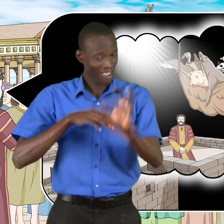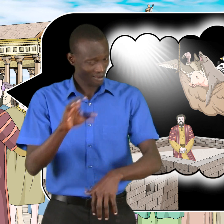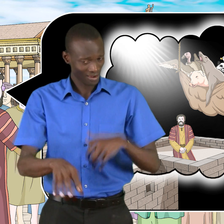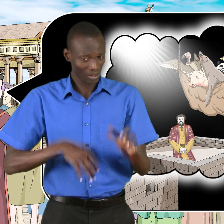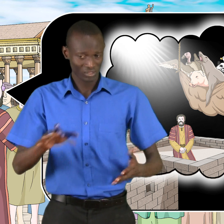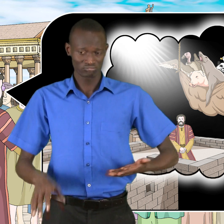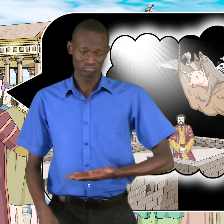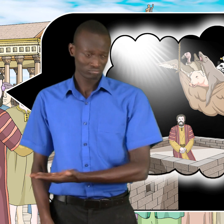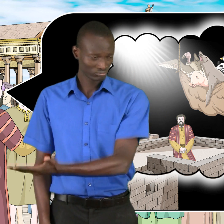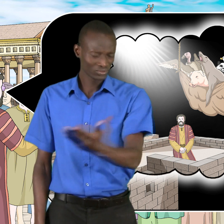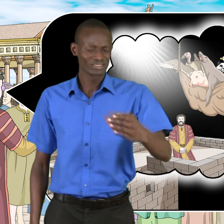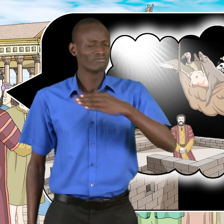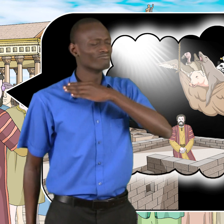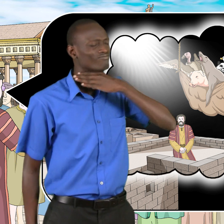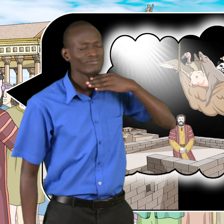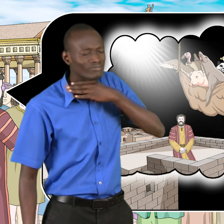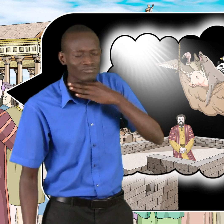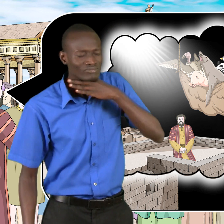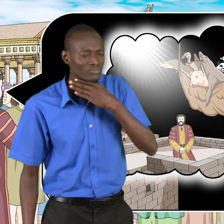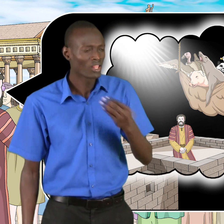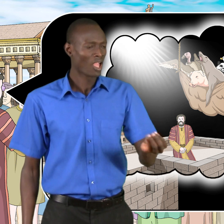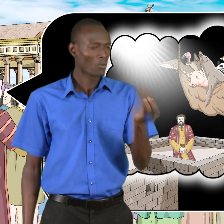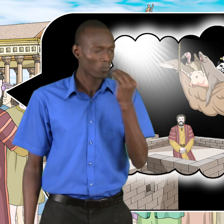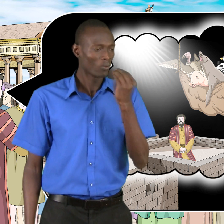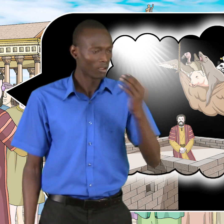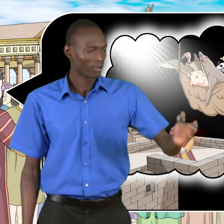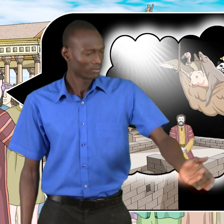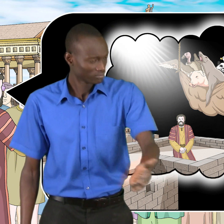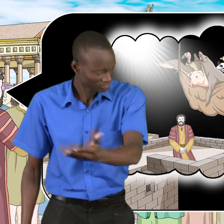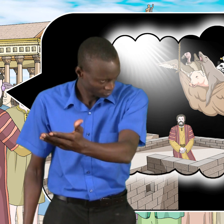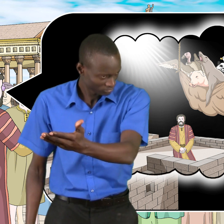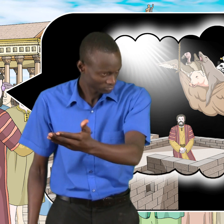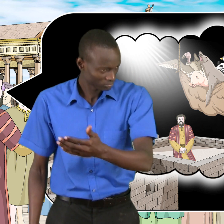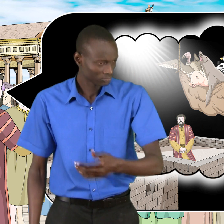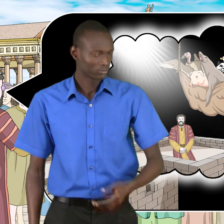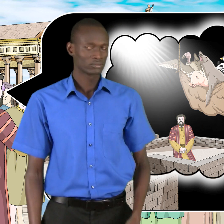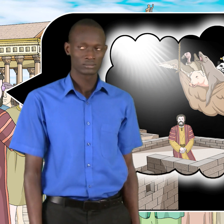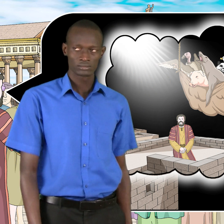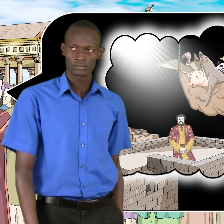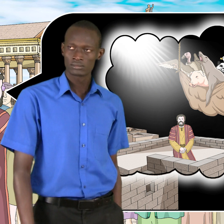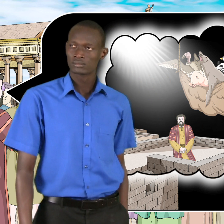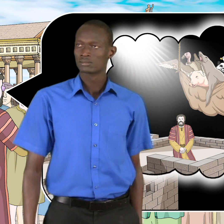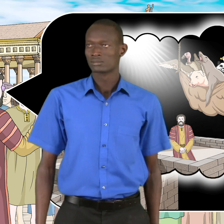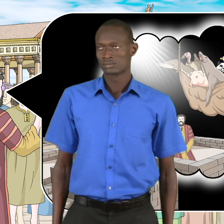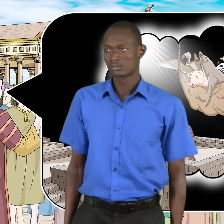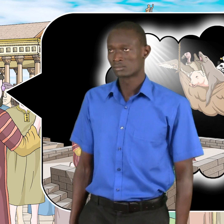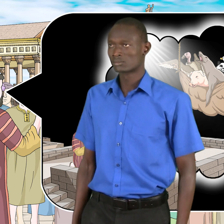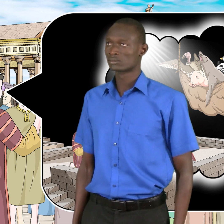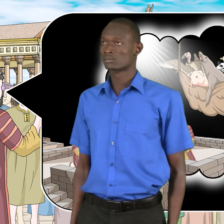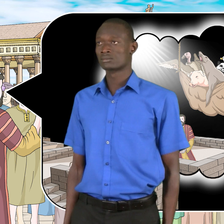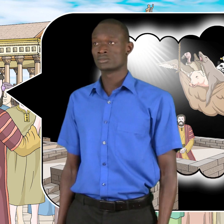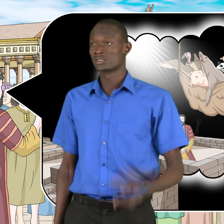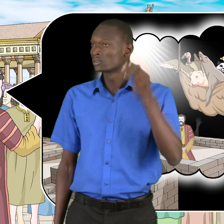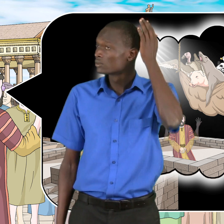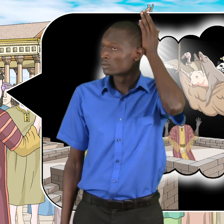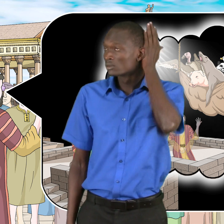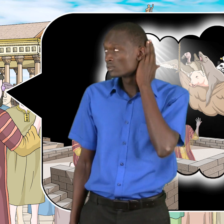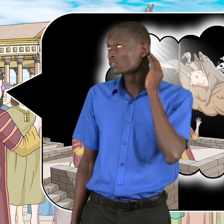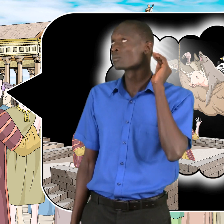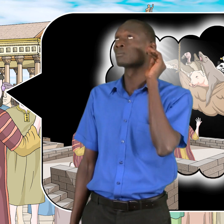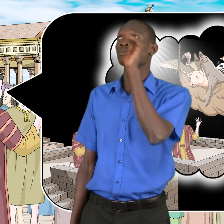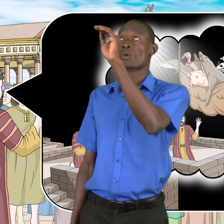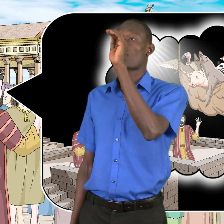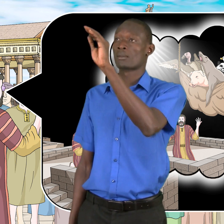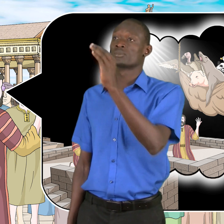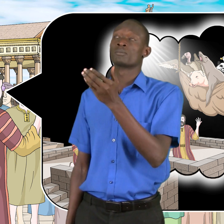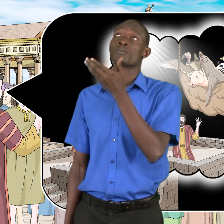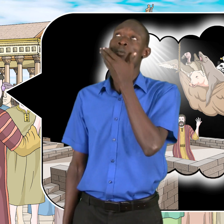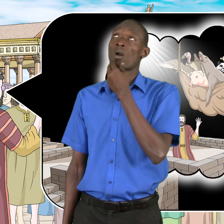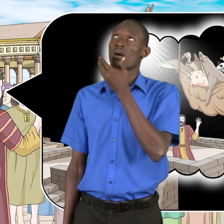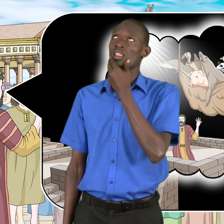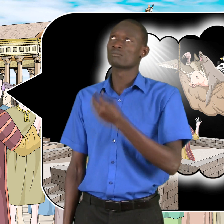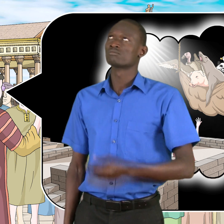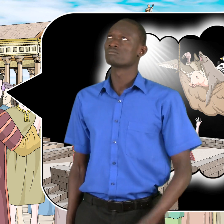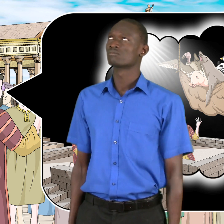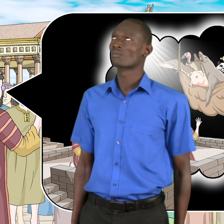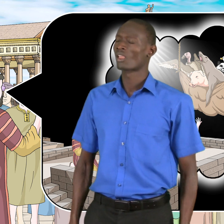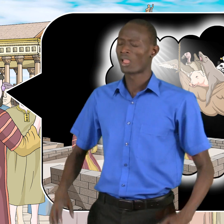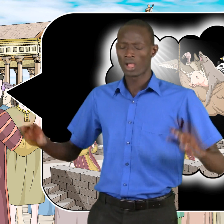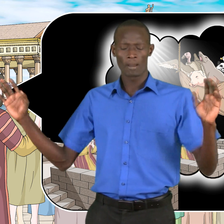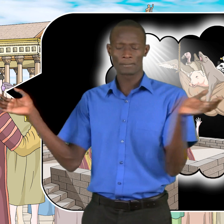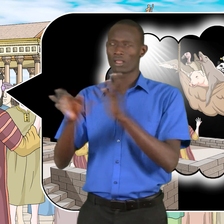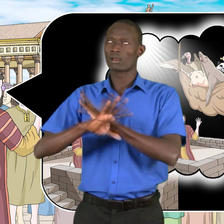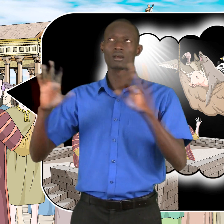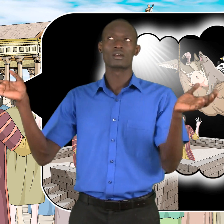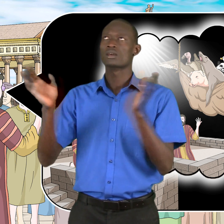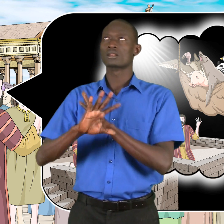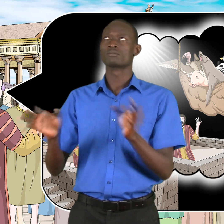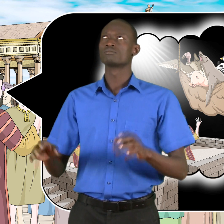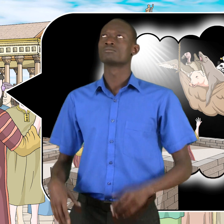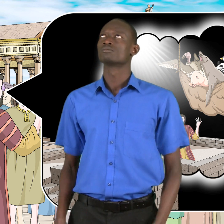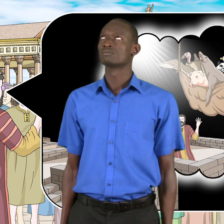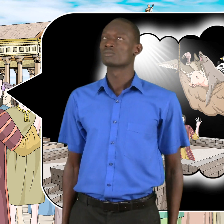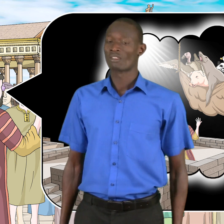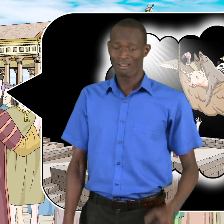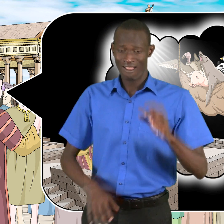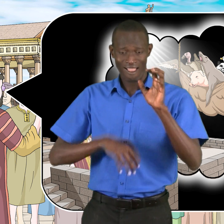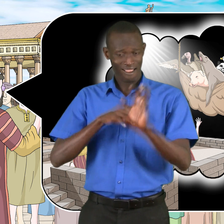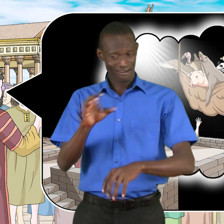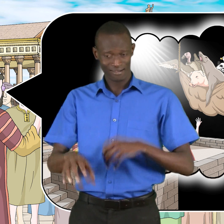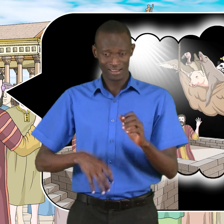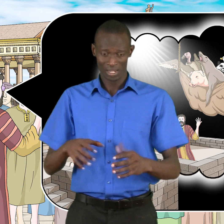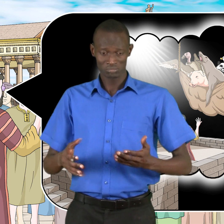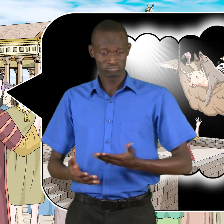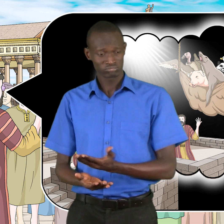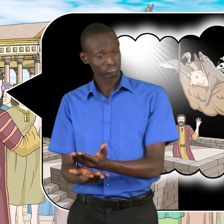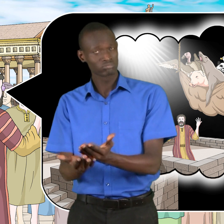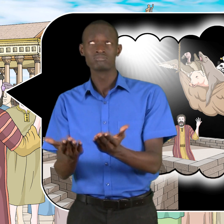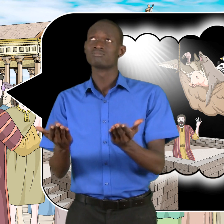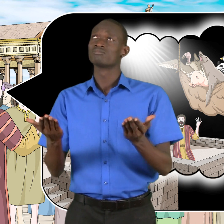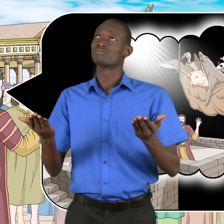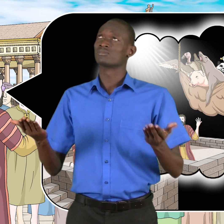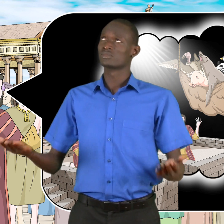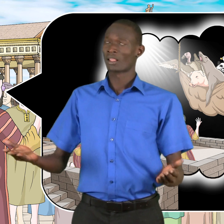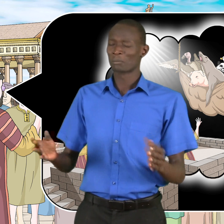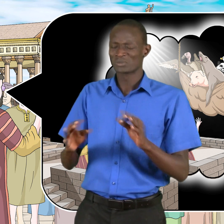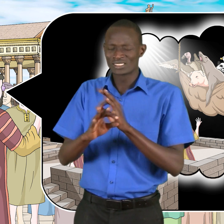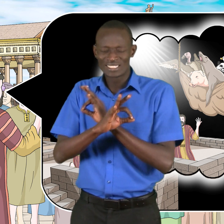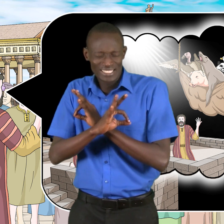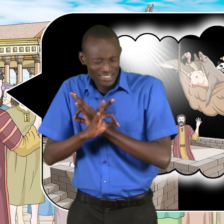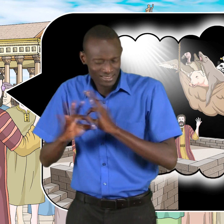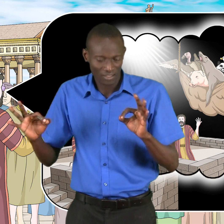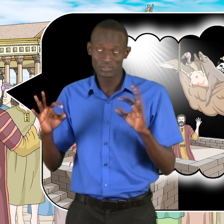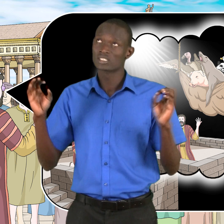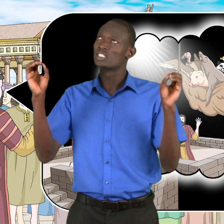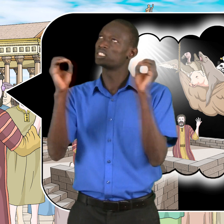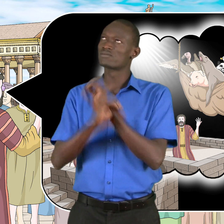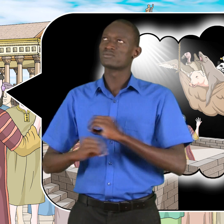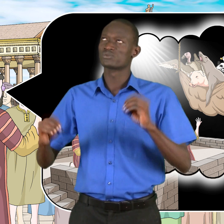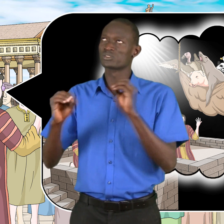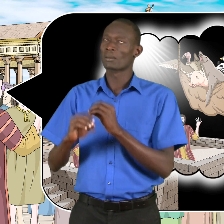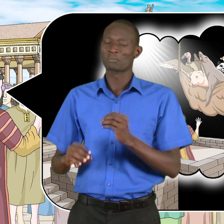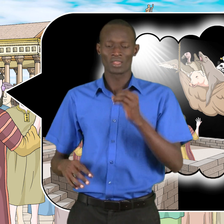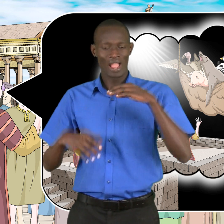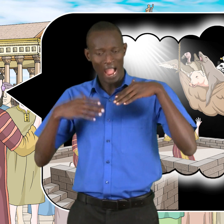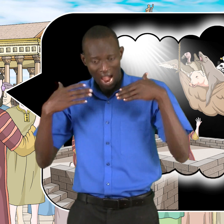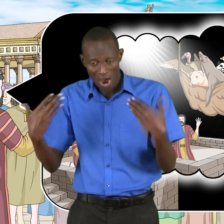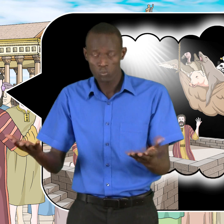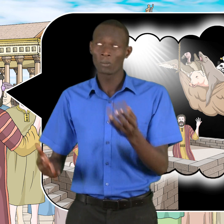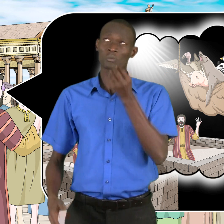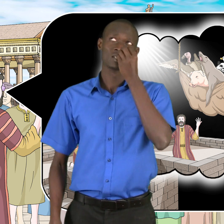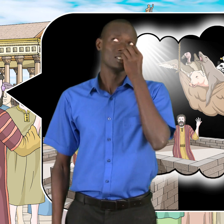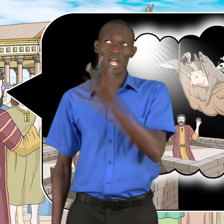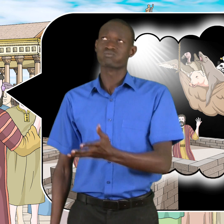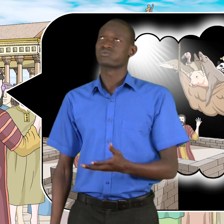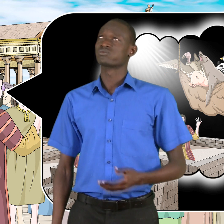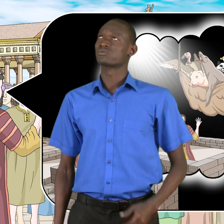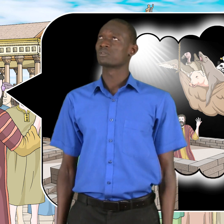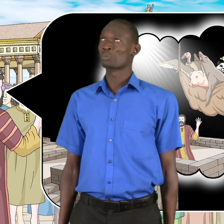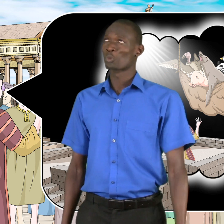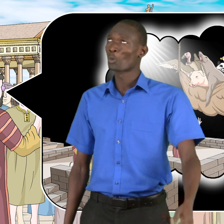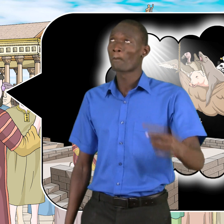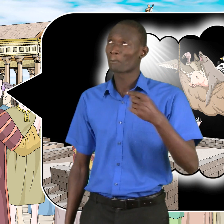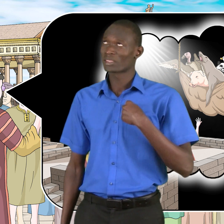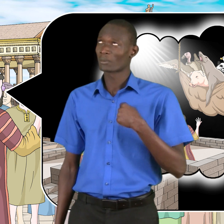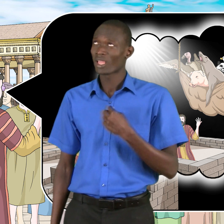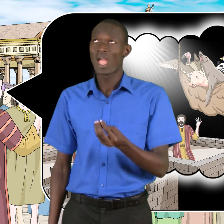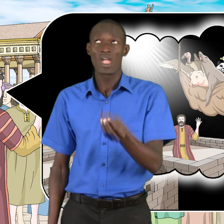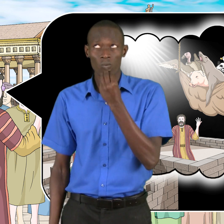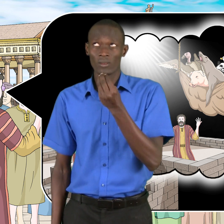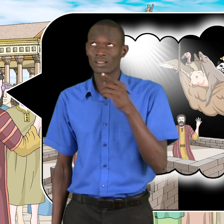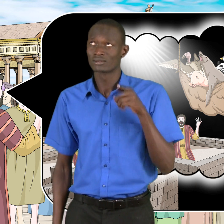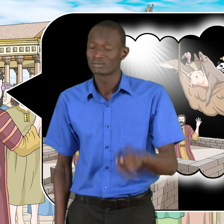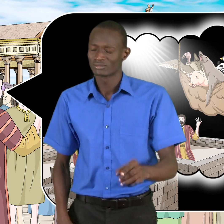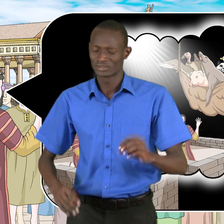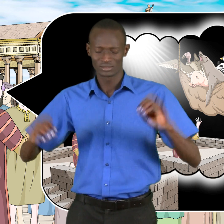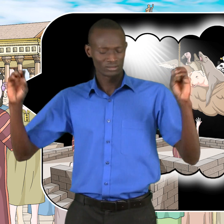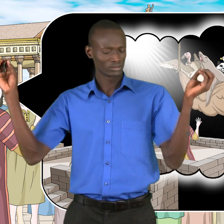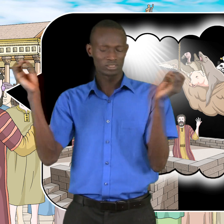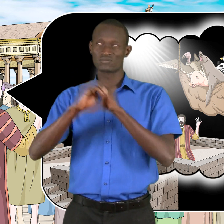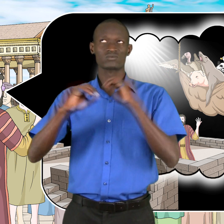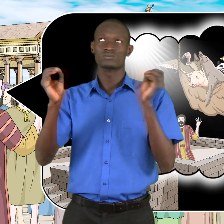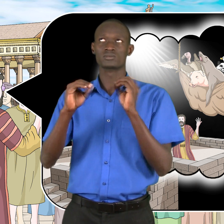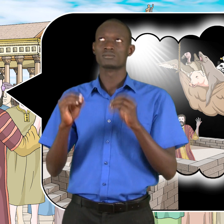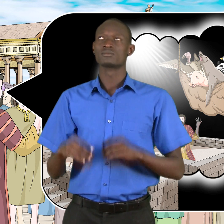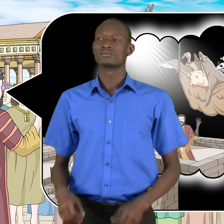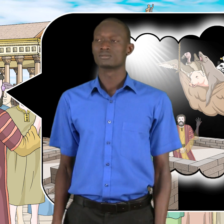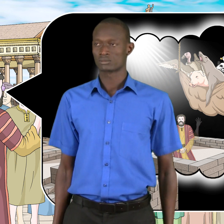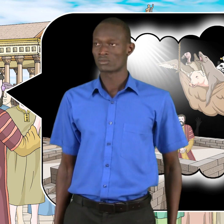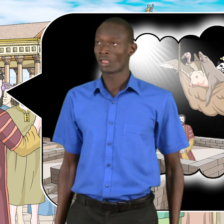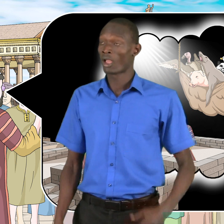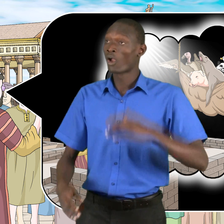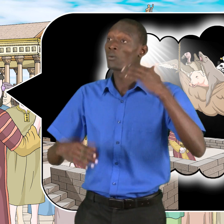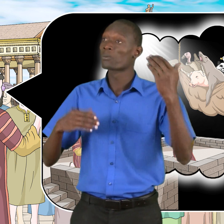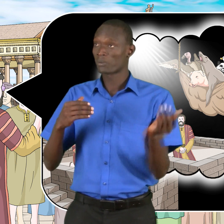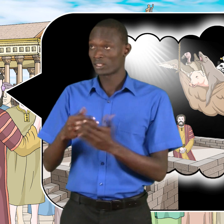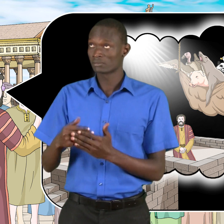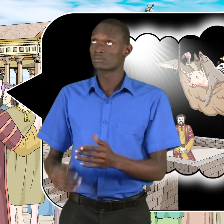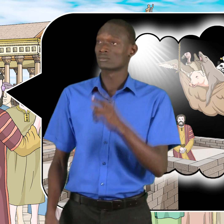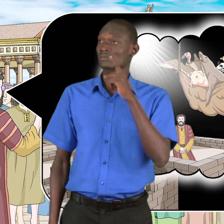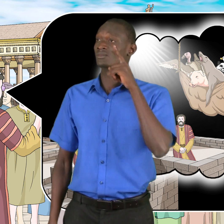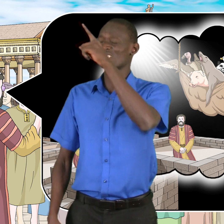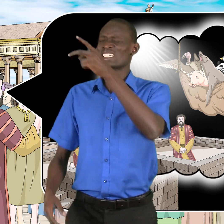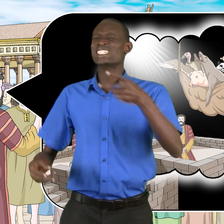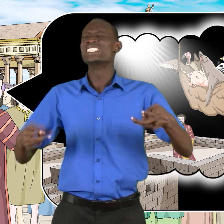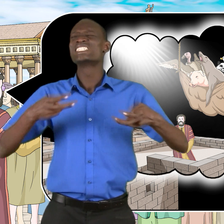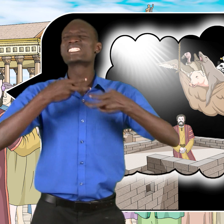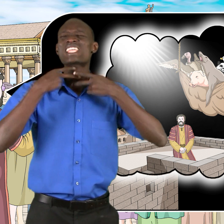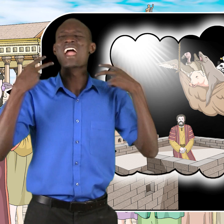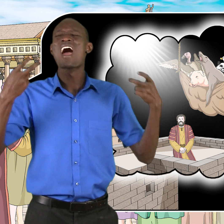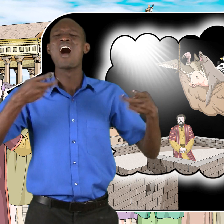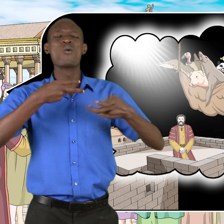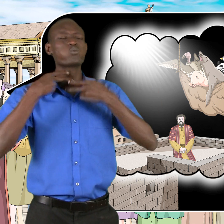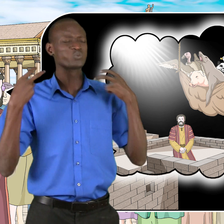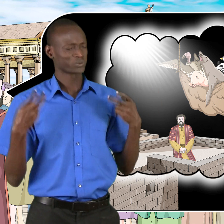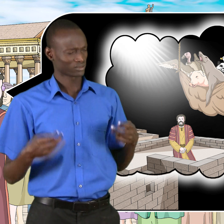‘No, Lord,’ I said, ‘for nothing impure or unclean has ever entered my mouth.’